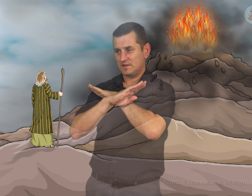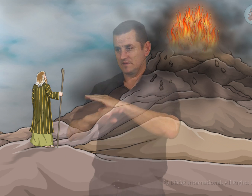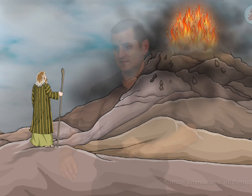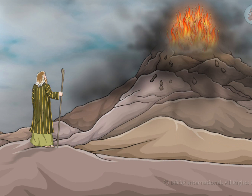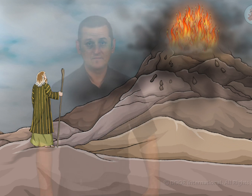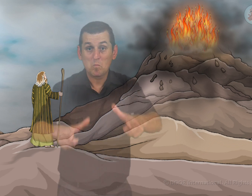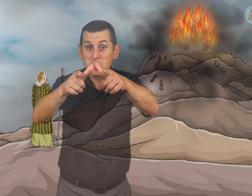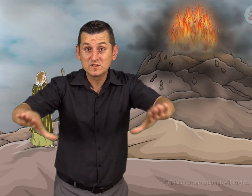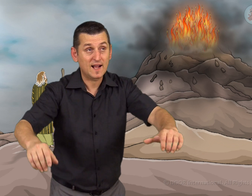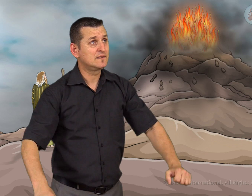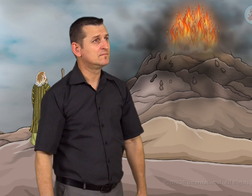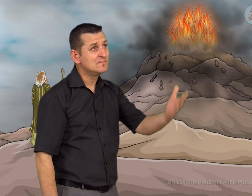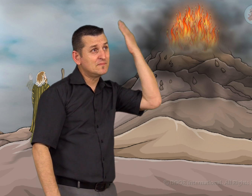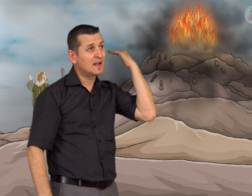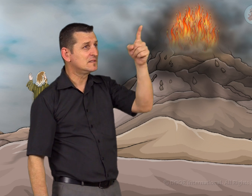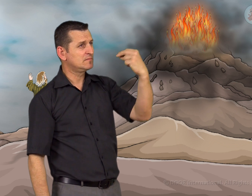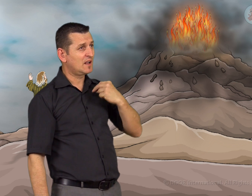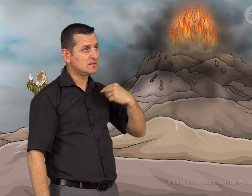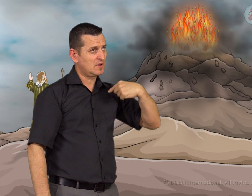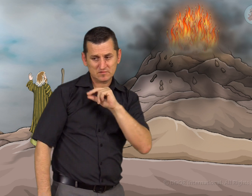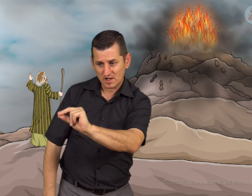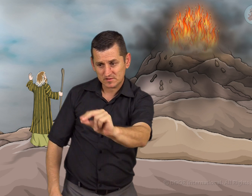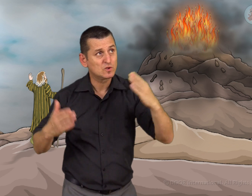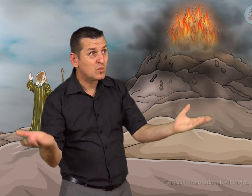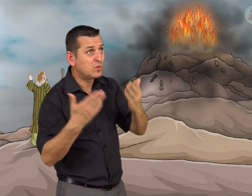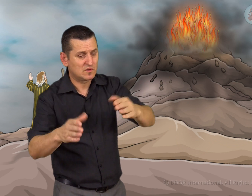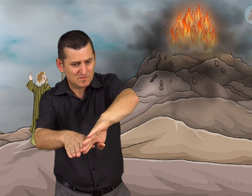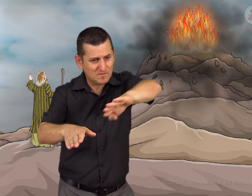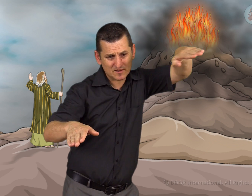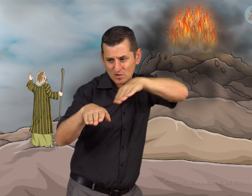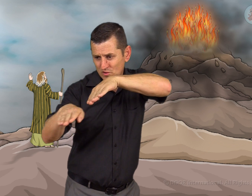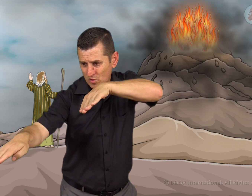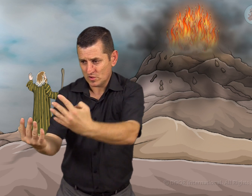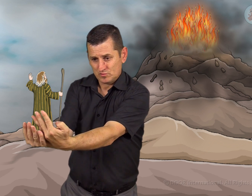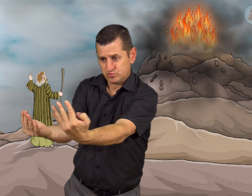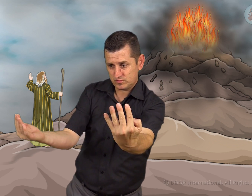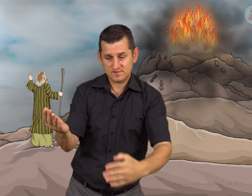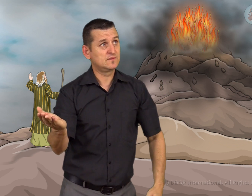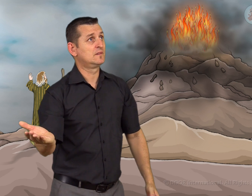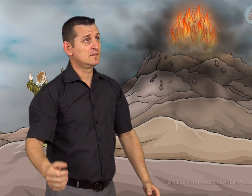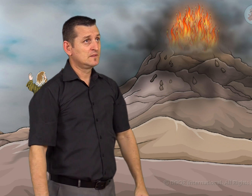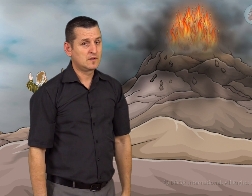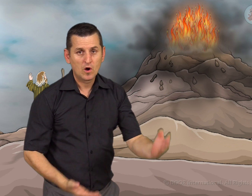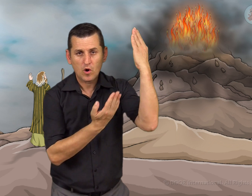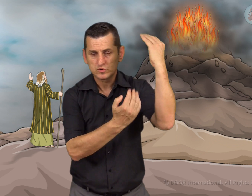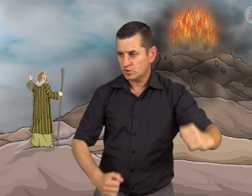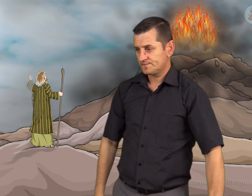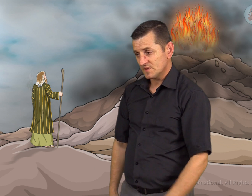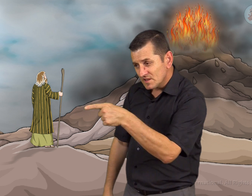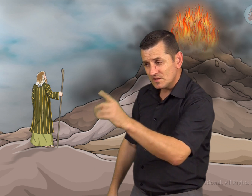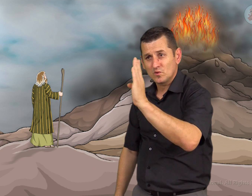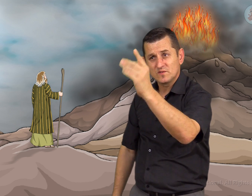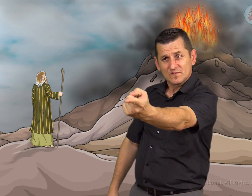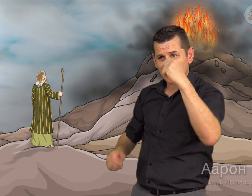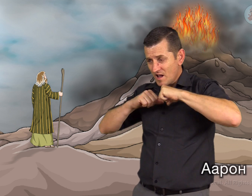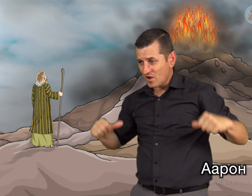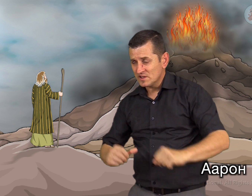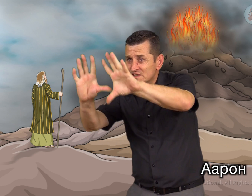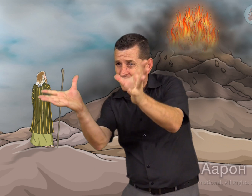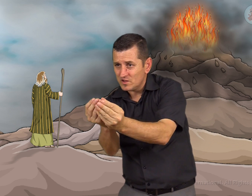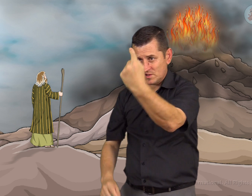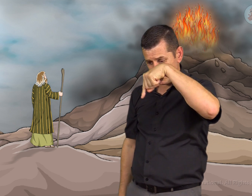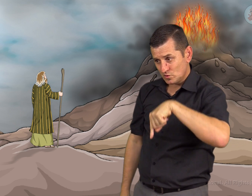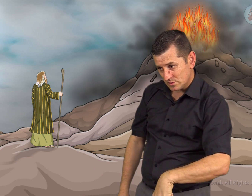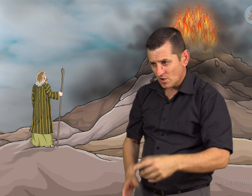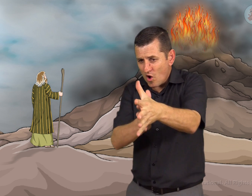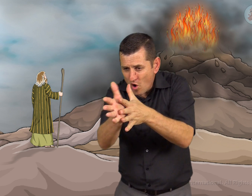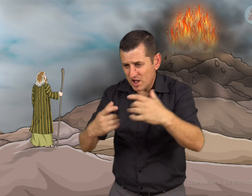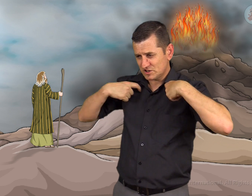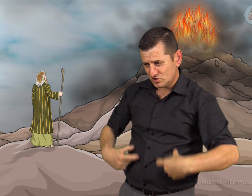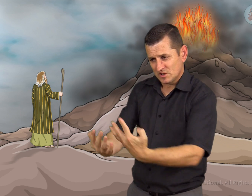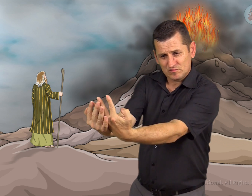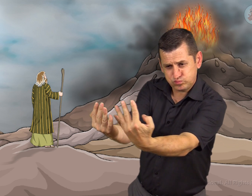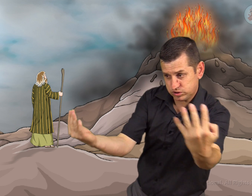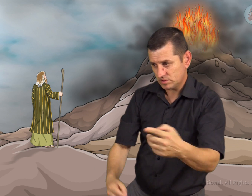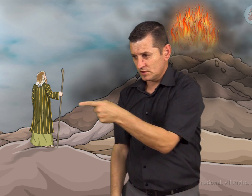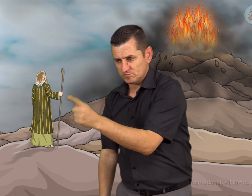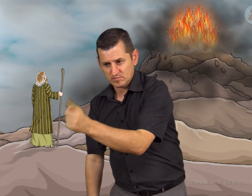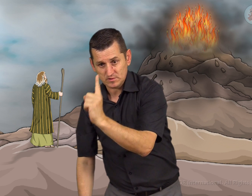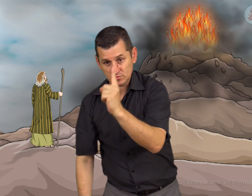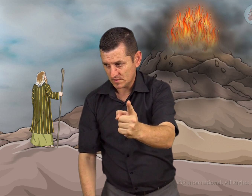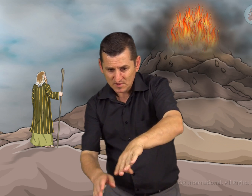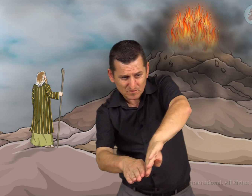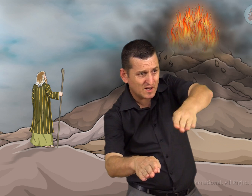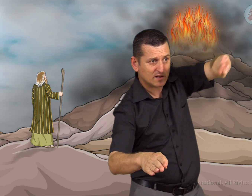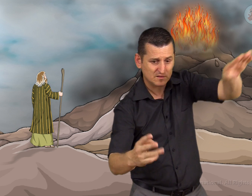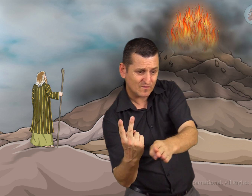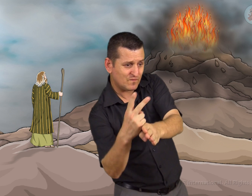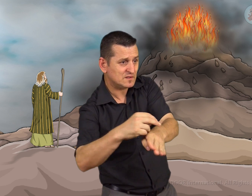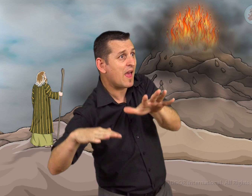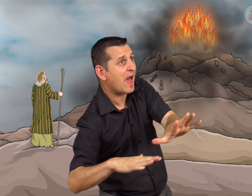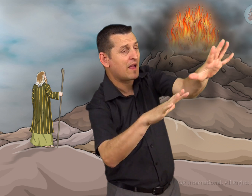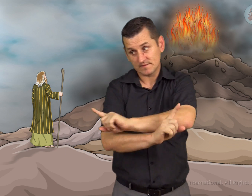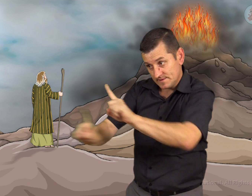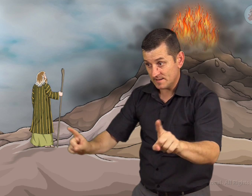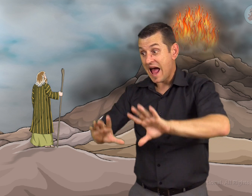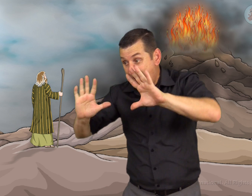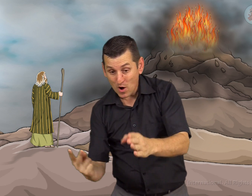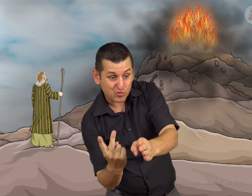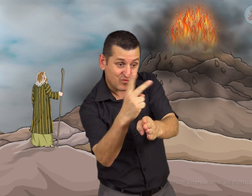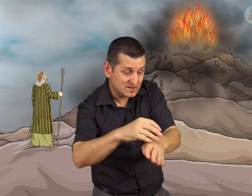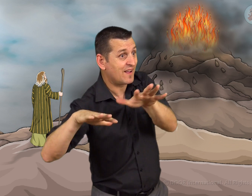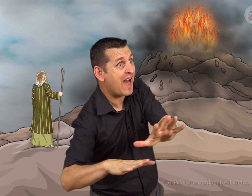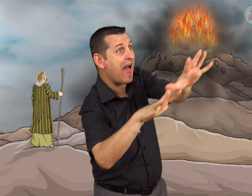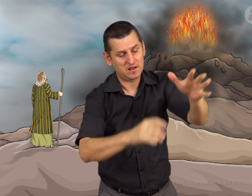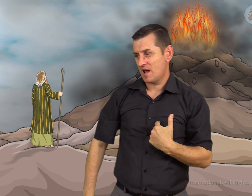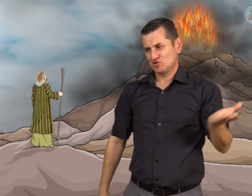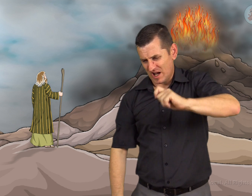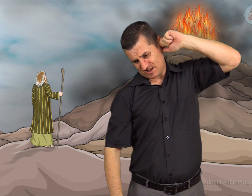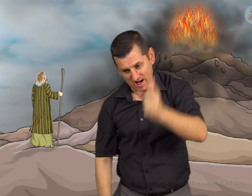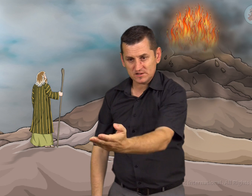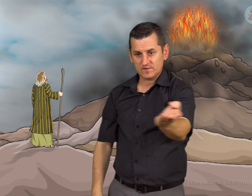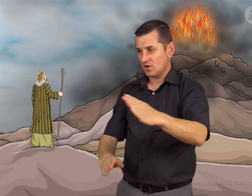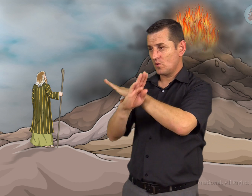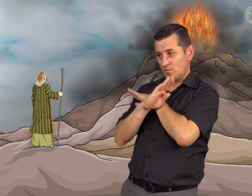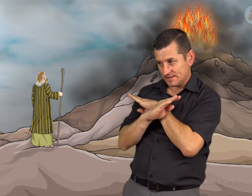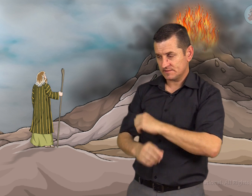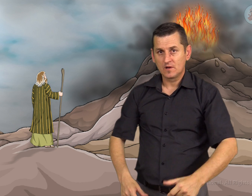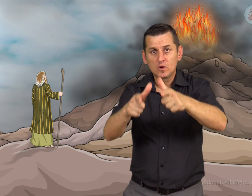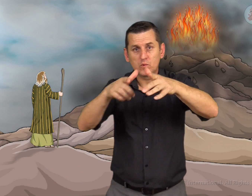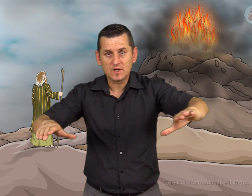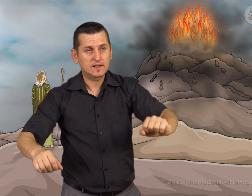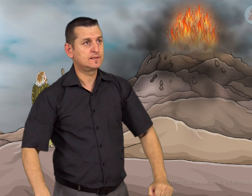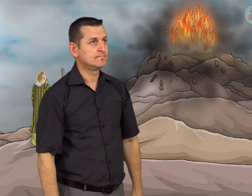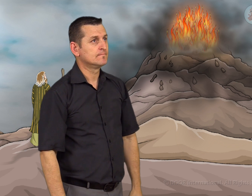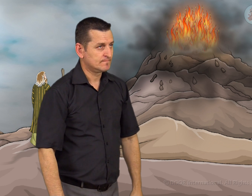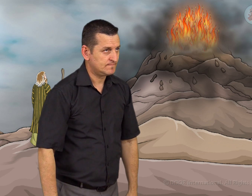But Moses said to the LORD, “The people cannot come up Mount Sinai, for You solemnly warned us, ‘Put a boundary around the mountain and set it apart as holy.’” And the LORD replied, “Go down and bring Aaron with you.